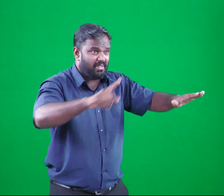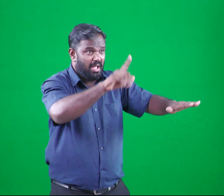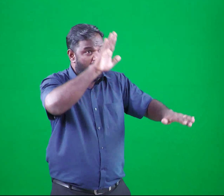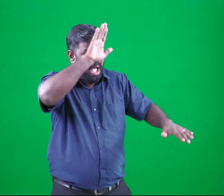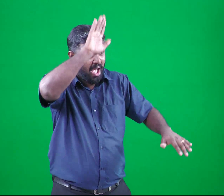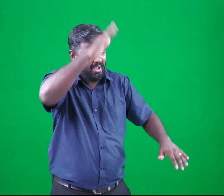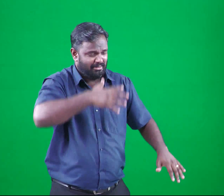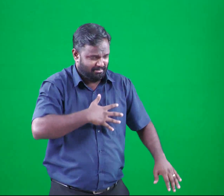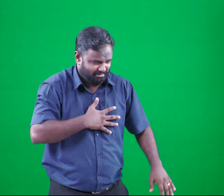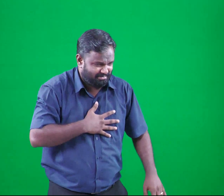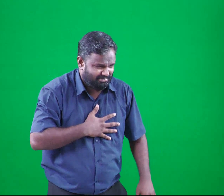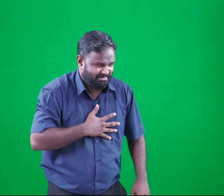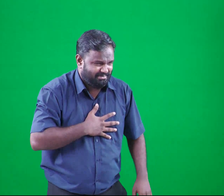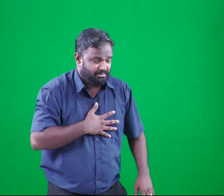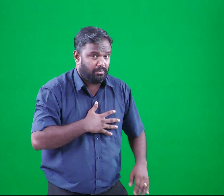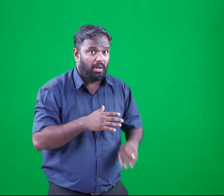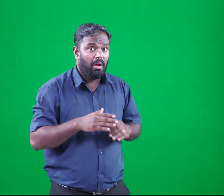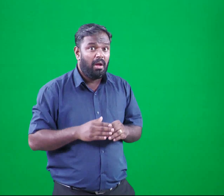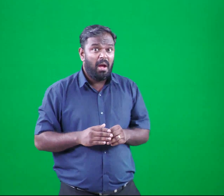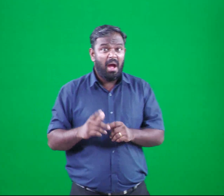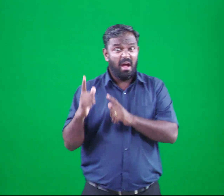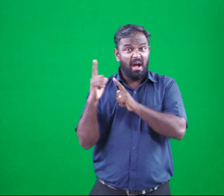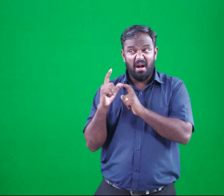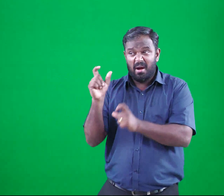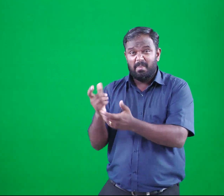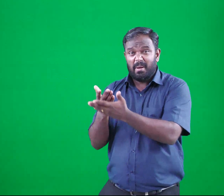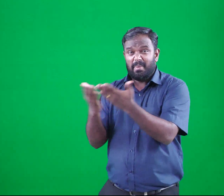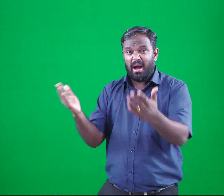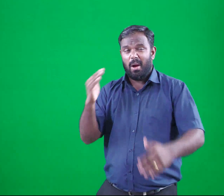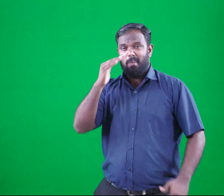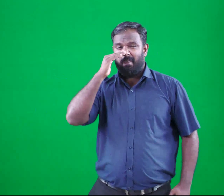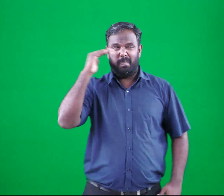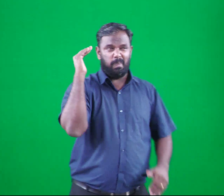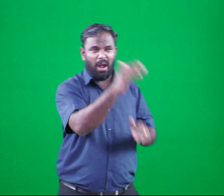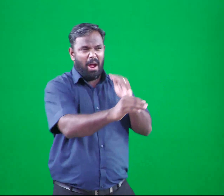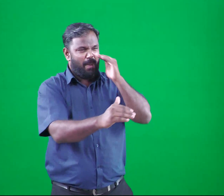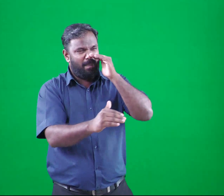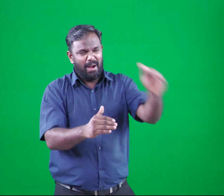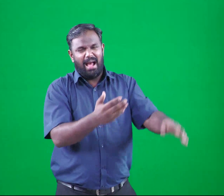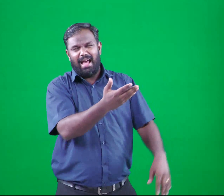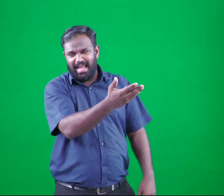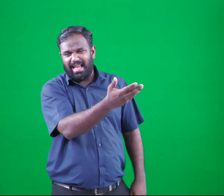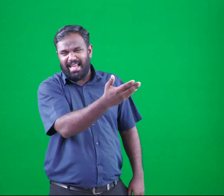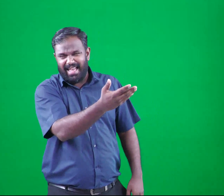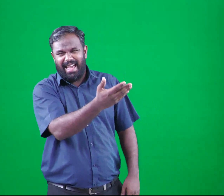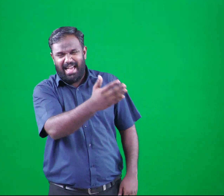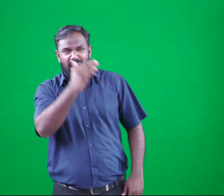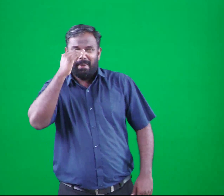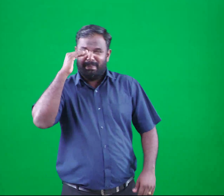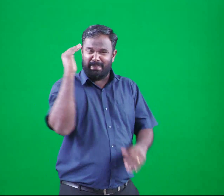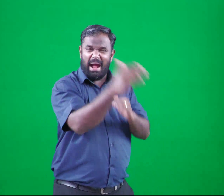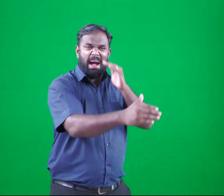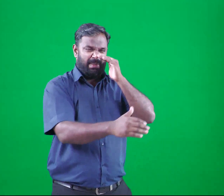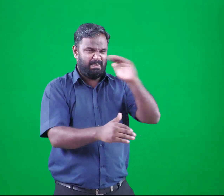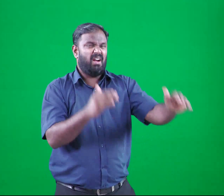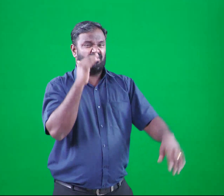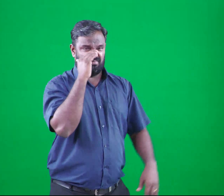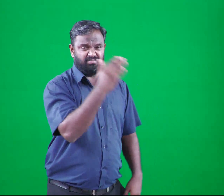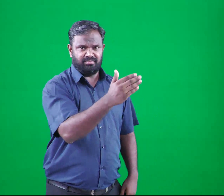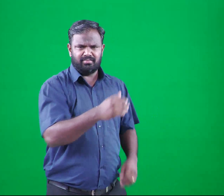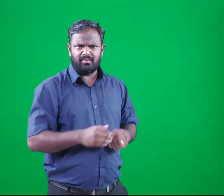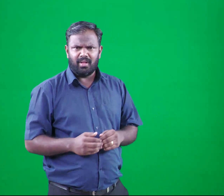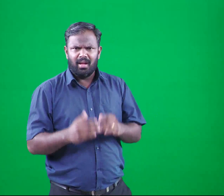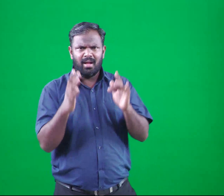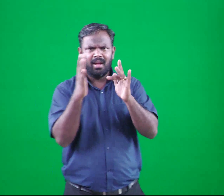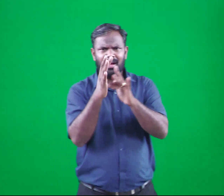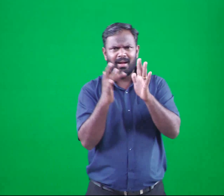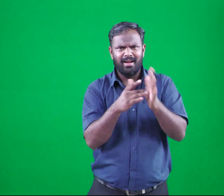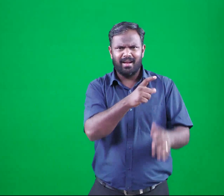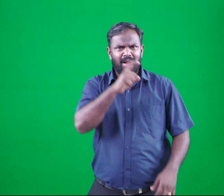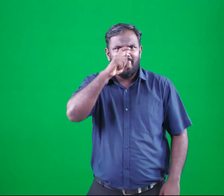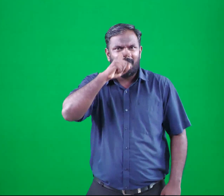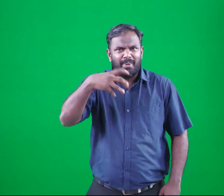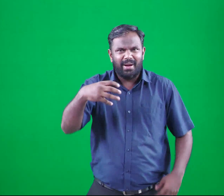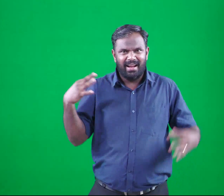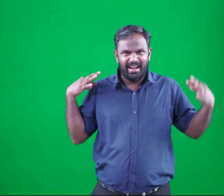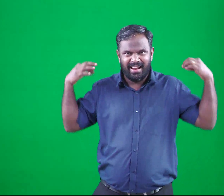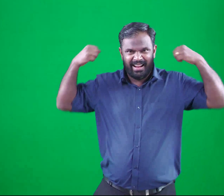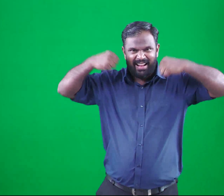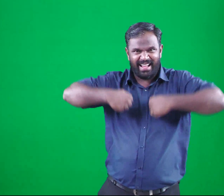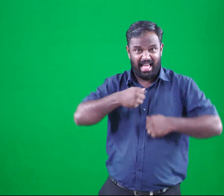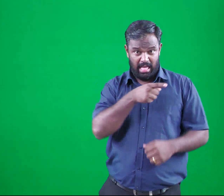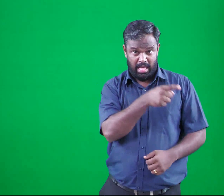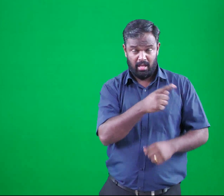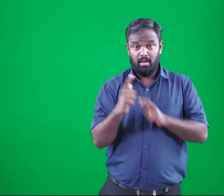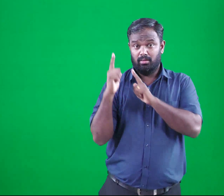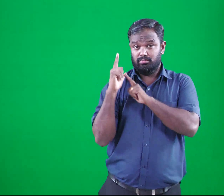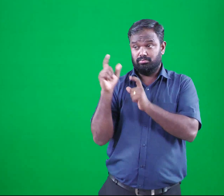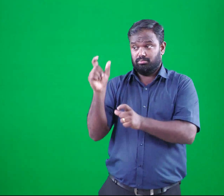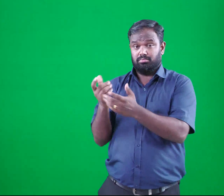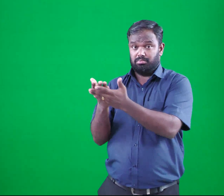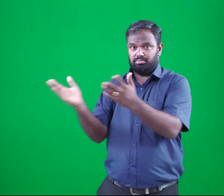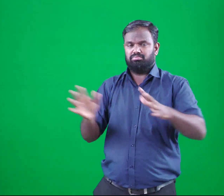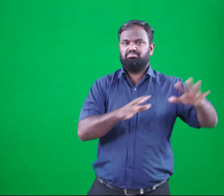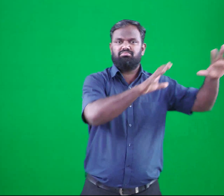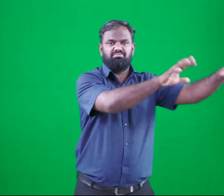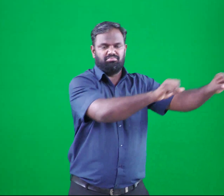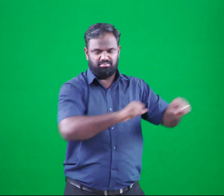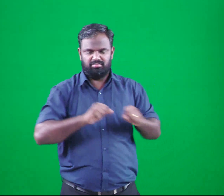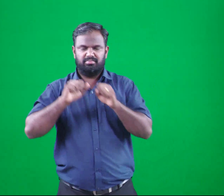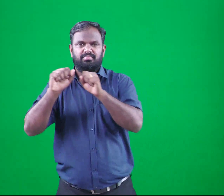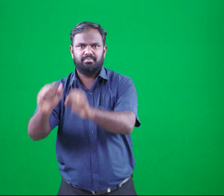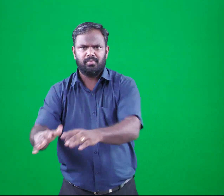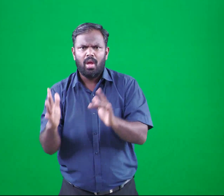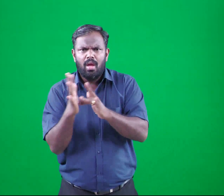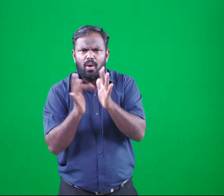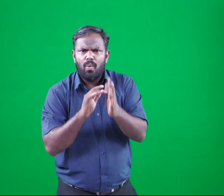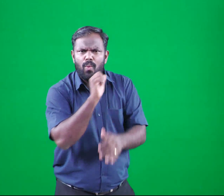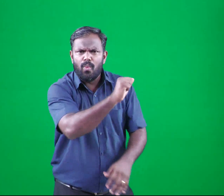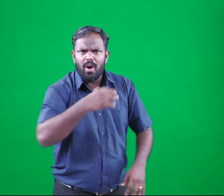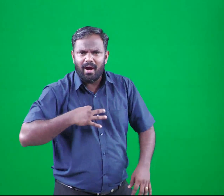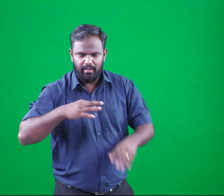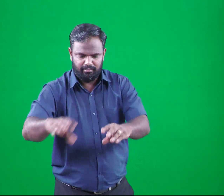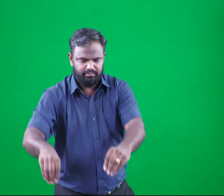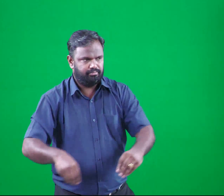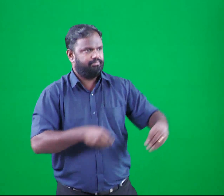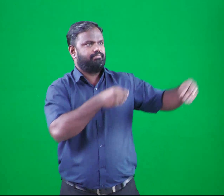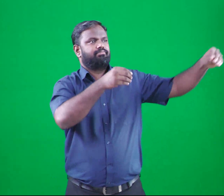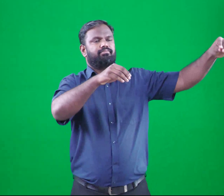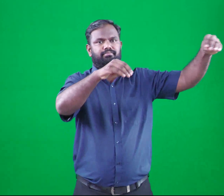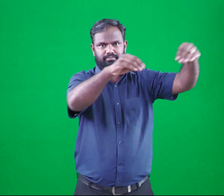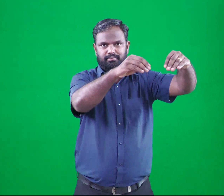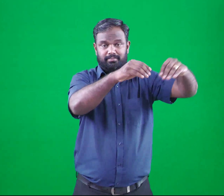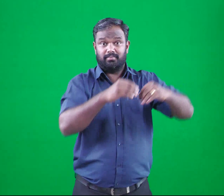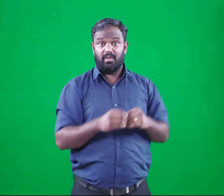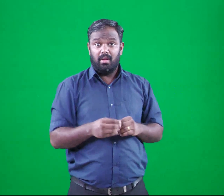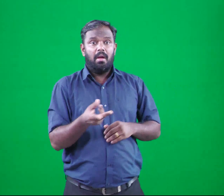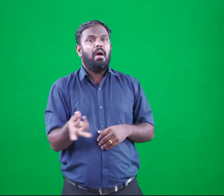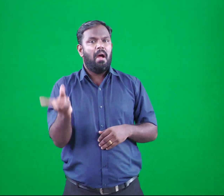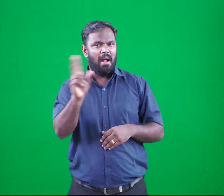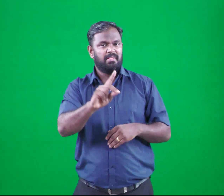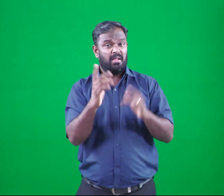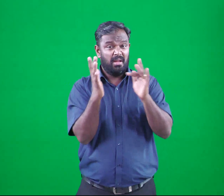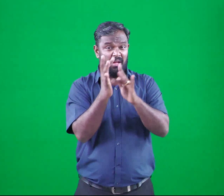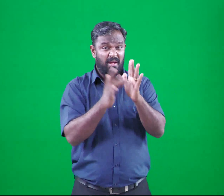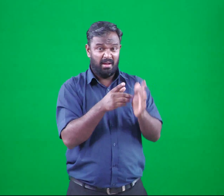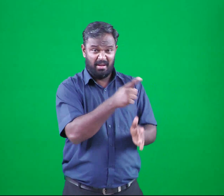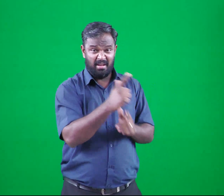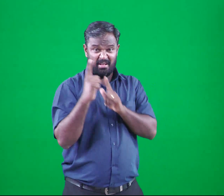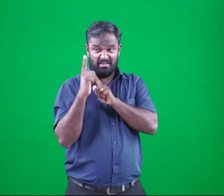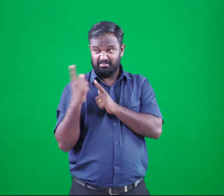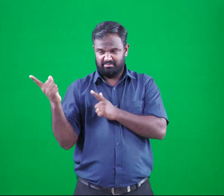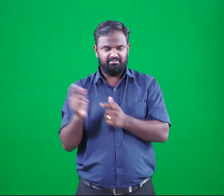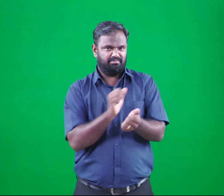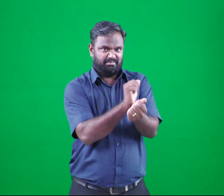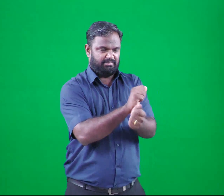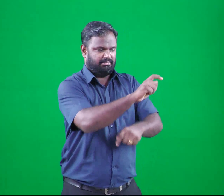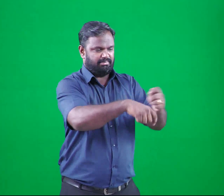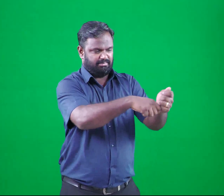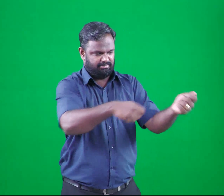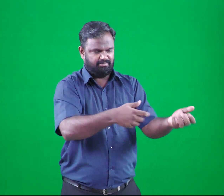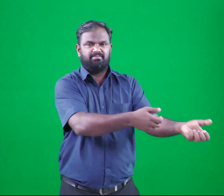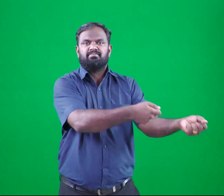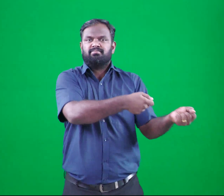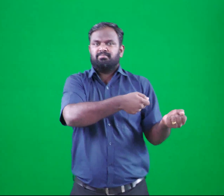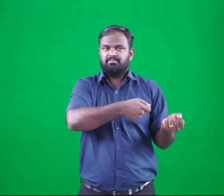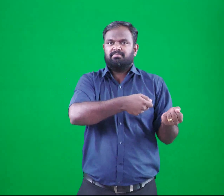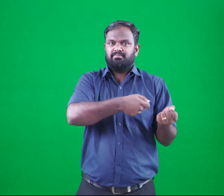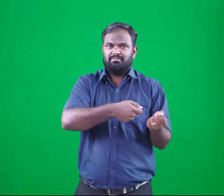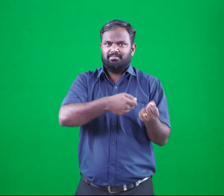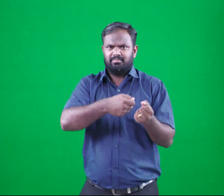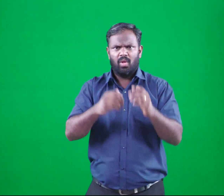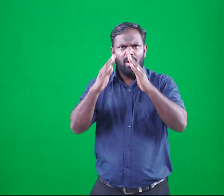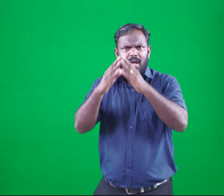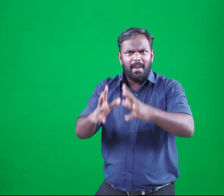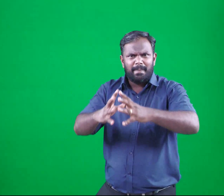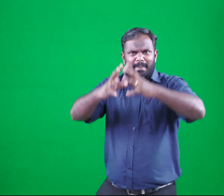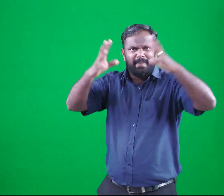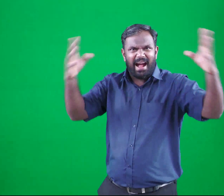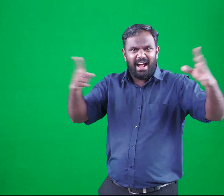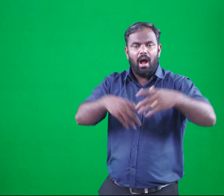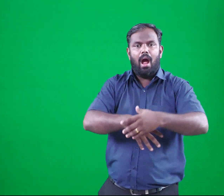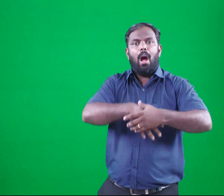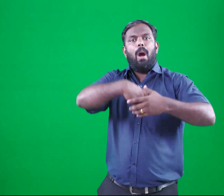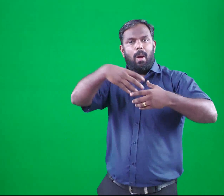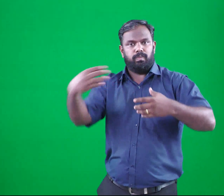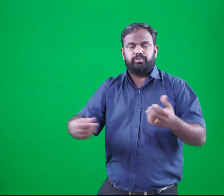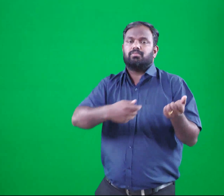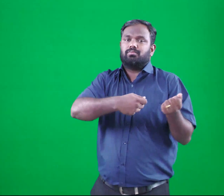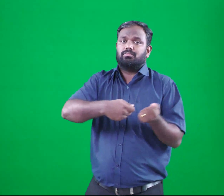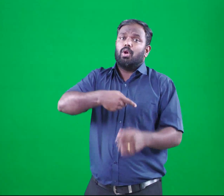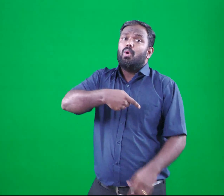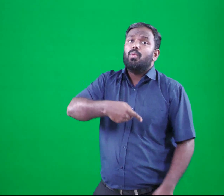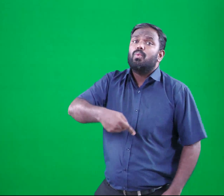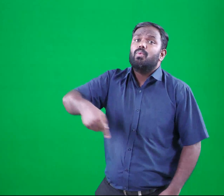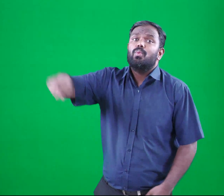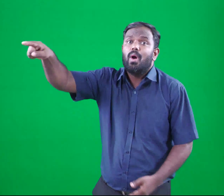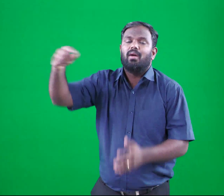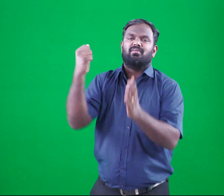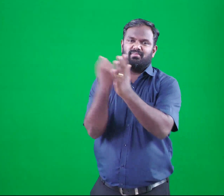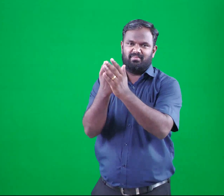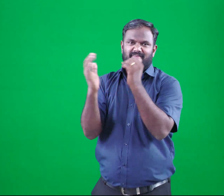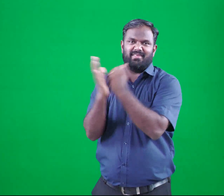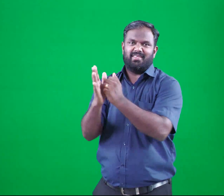After they had mocked Him, they removed the purple robe and put His own clothes back on Him.